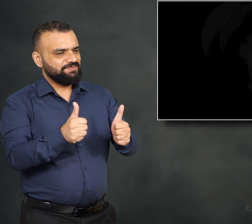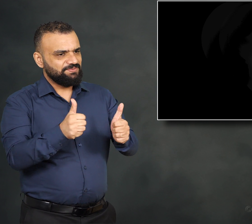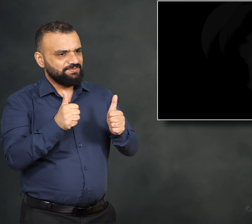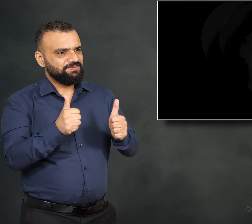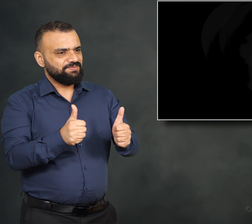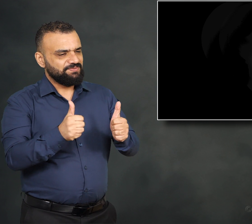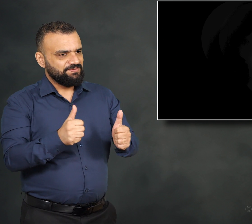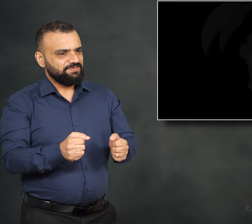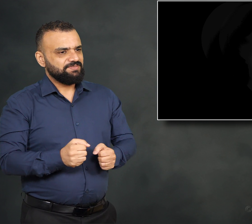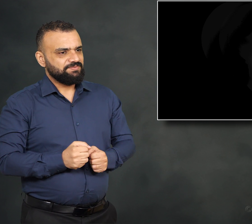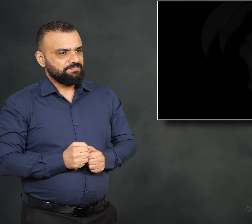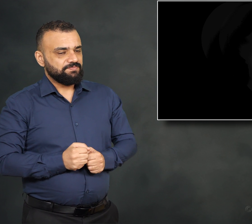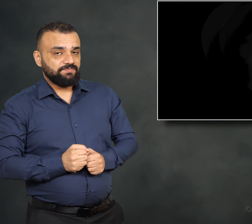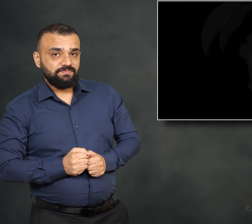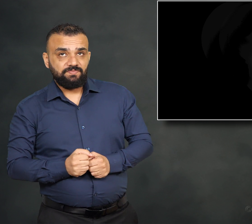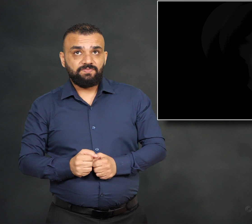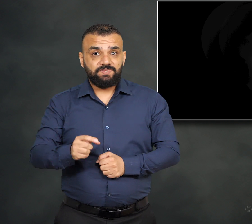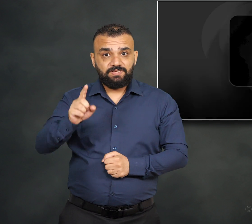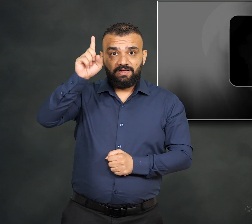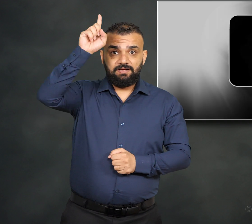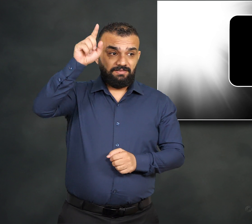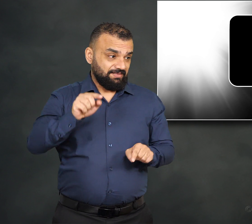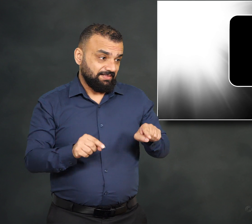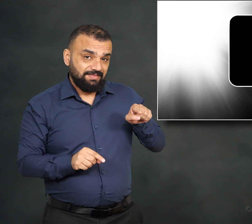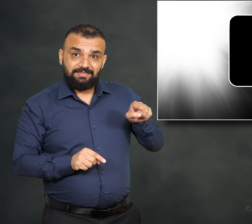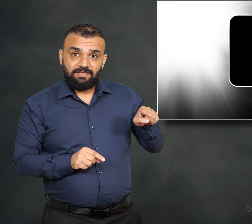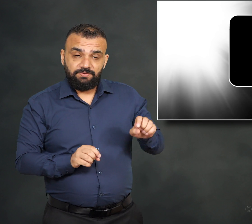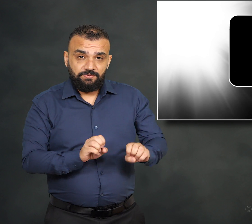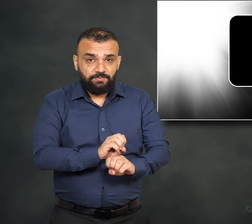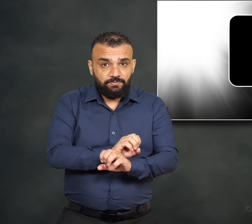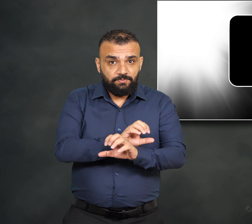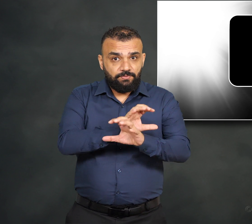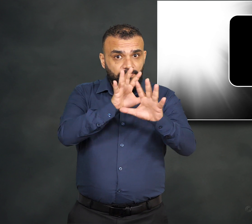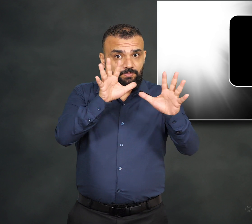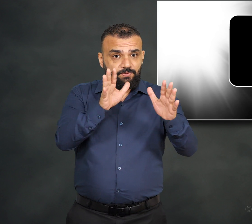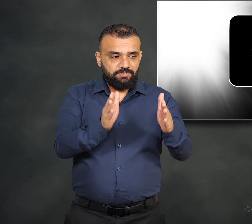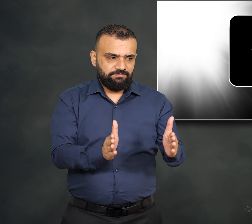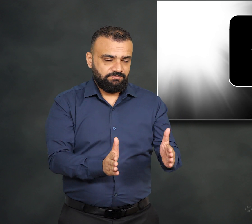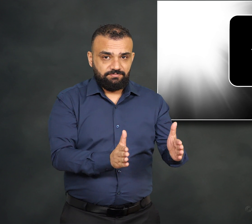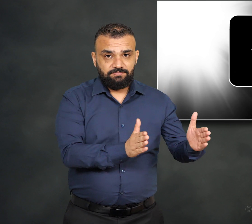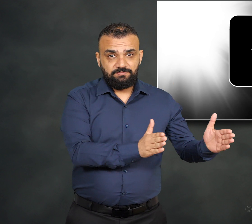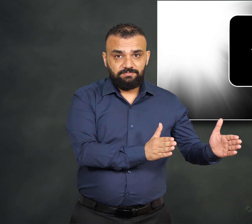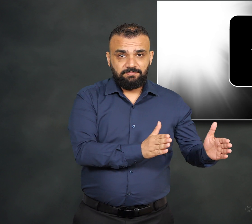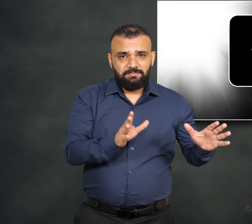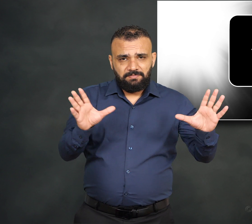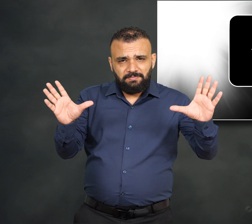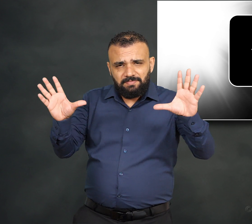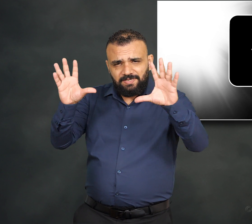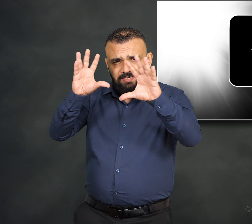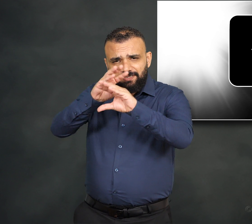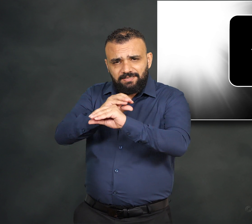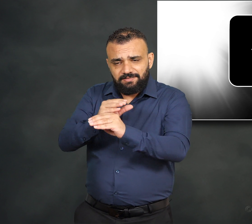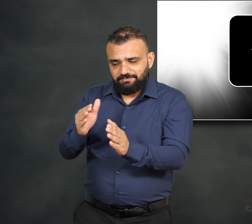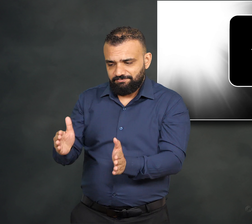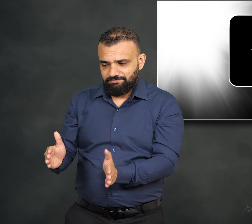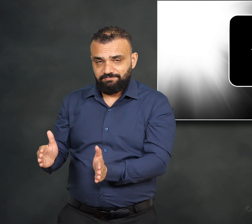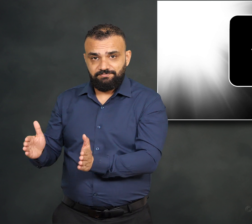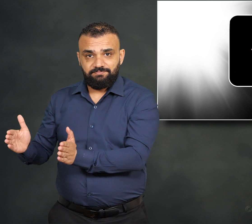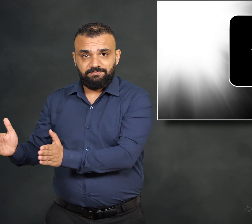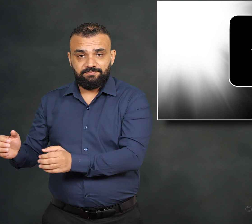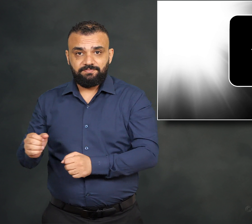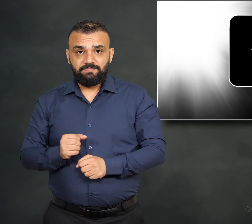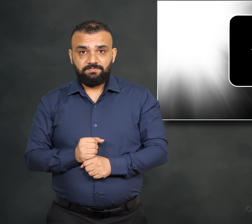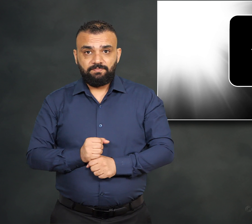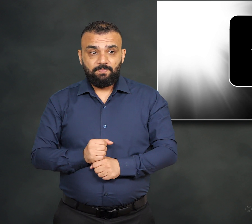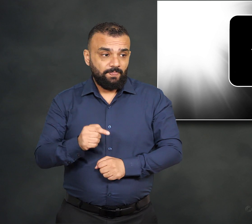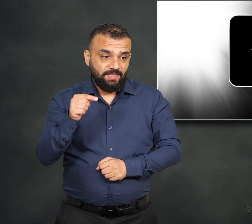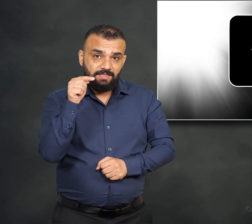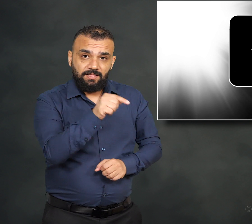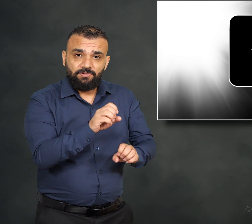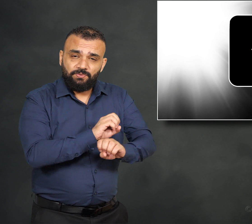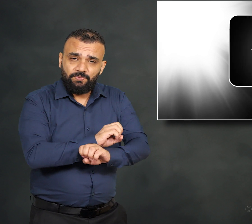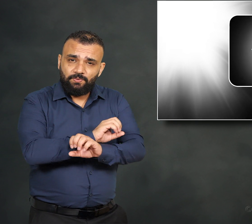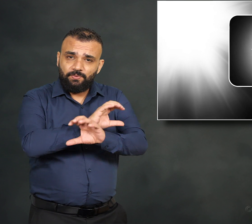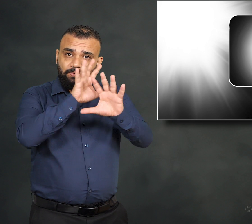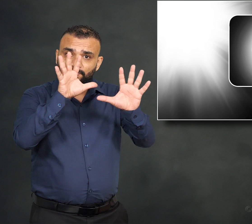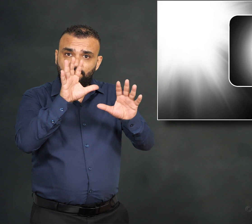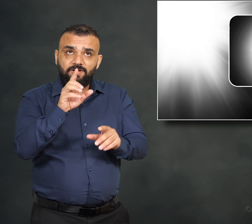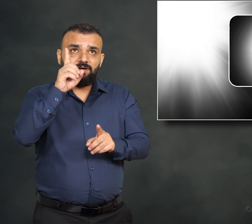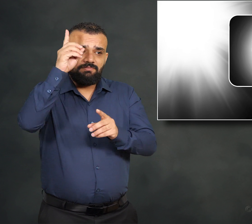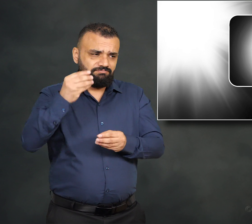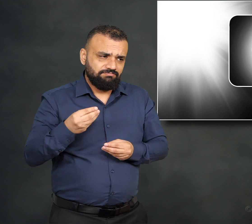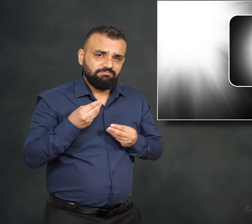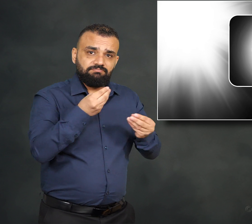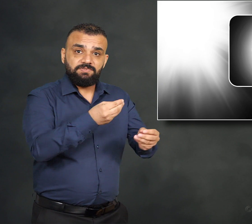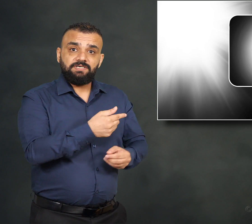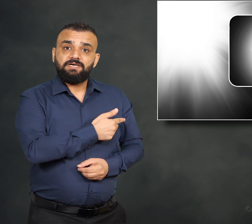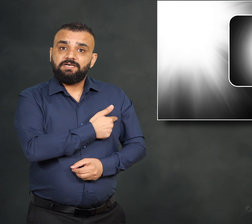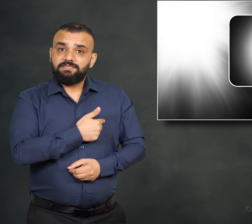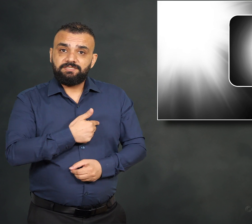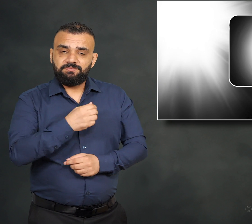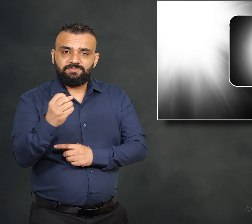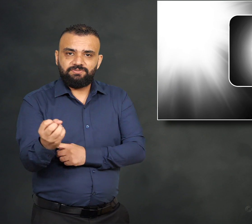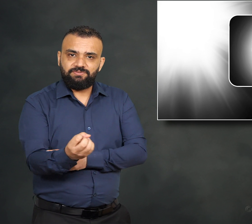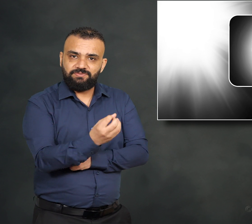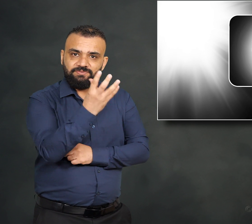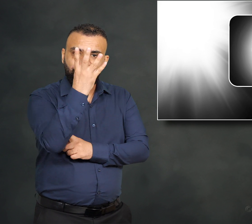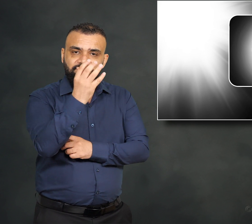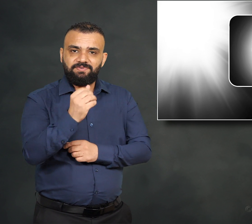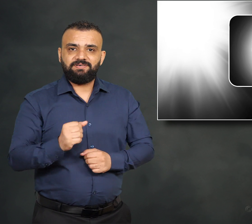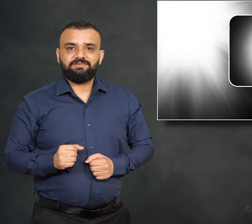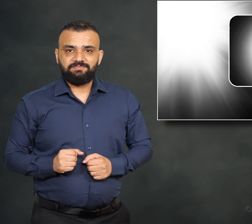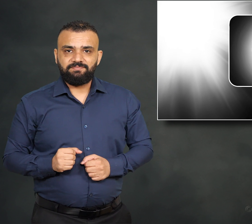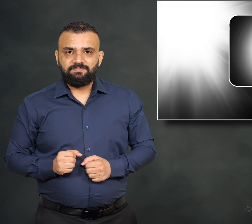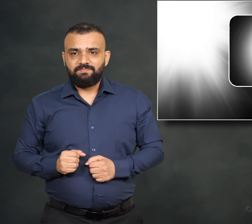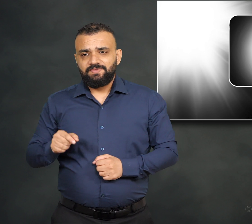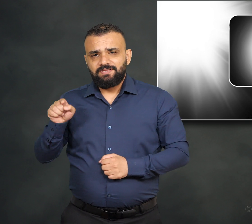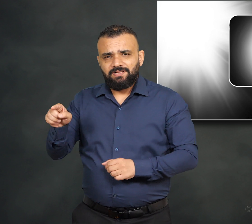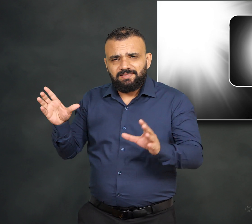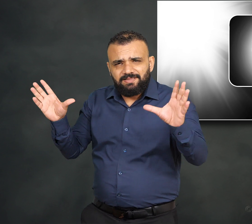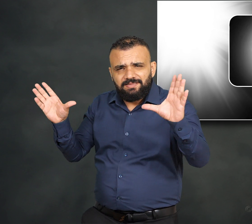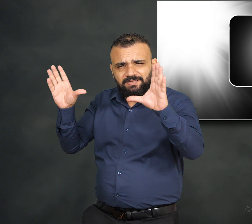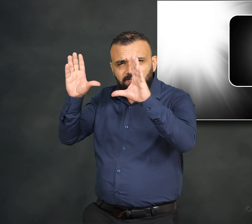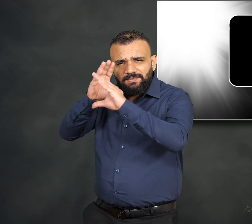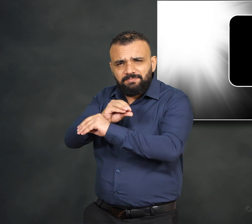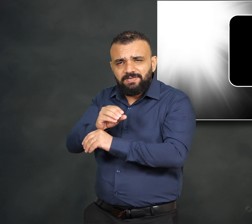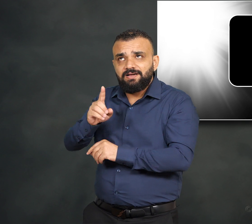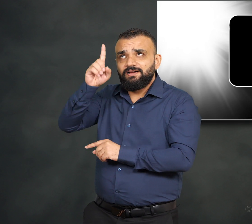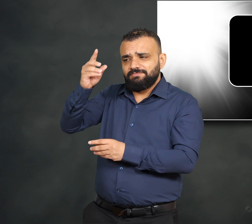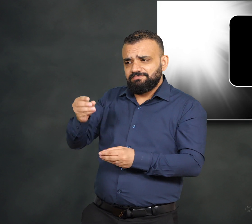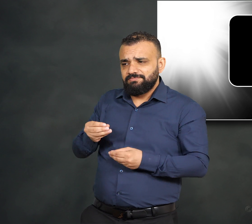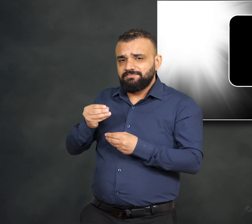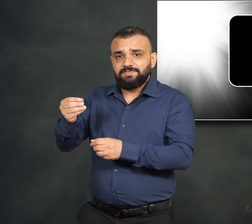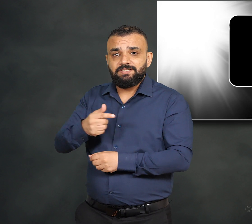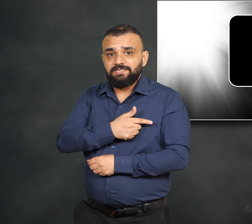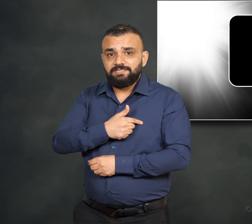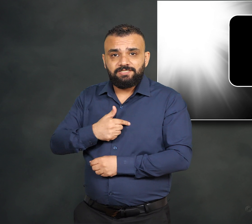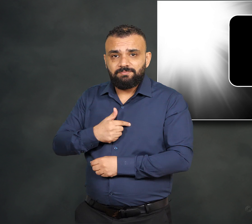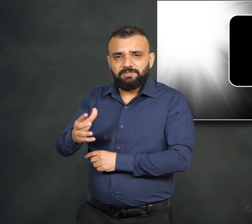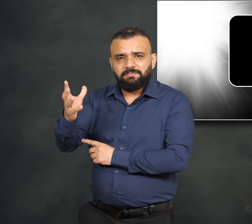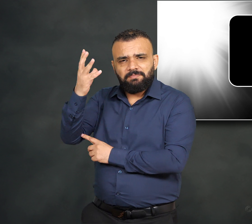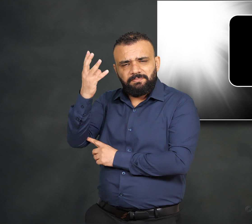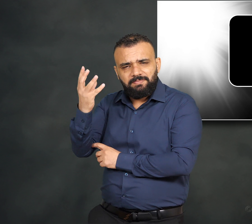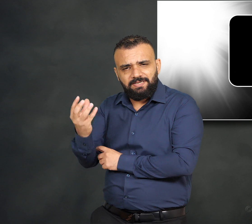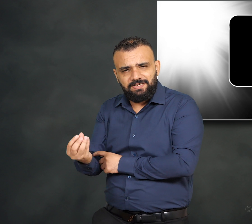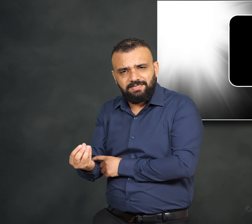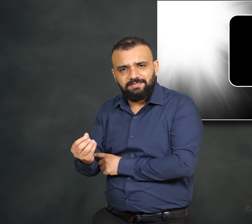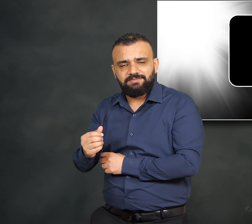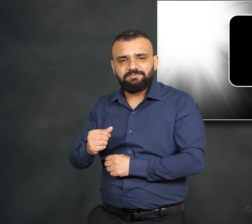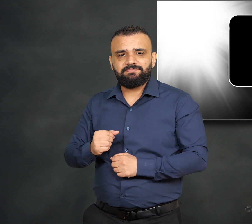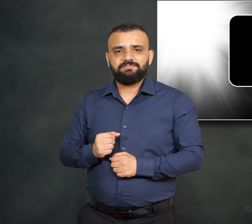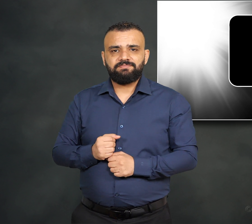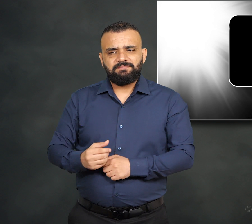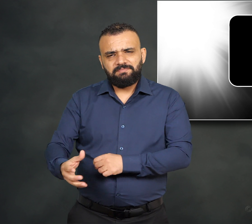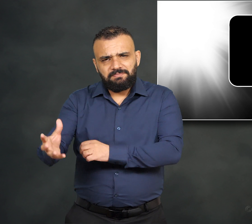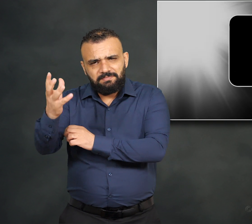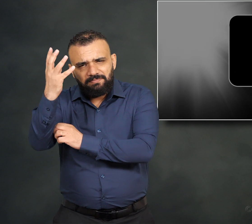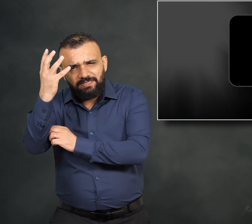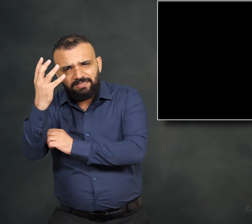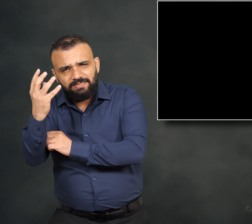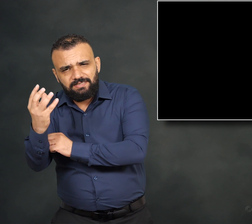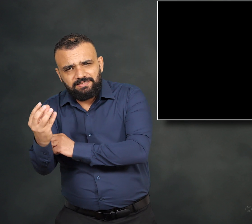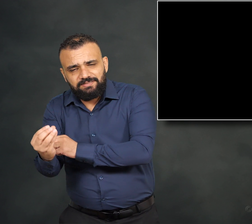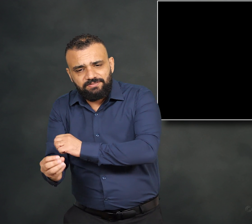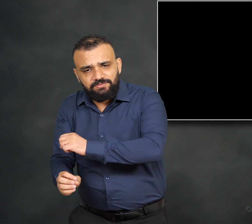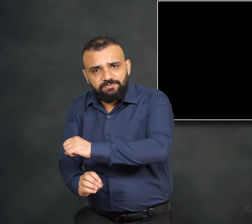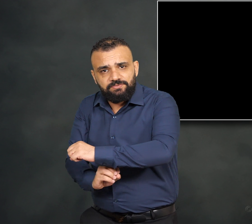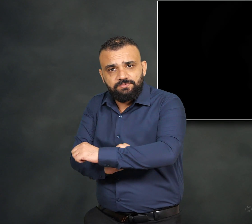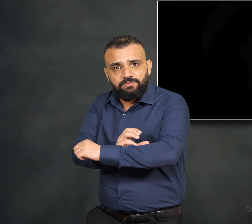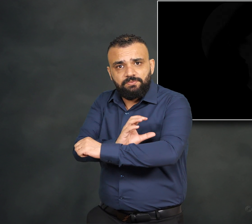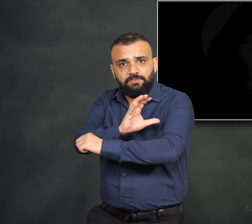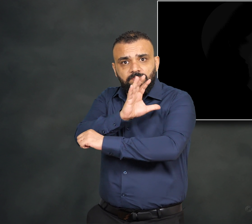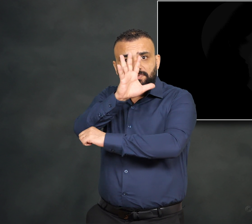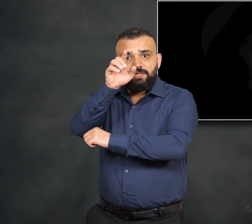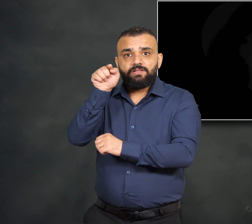And God saw that the light was good, and He separated the light from the darkness. God called the light “day,” and the darkness He called “night.”